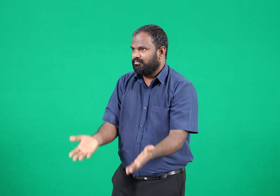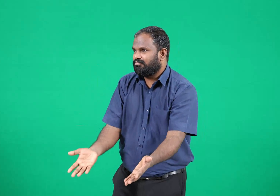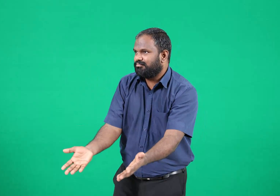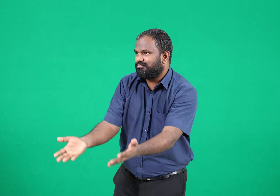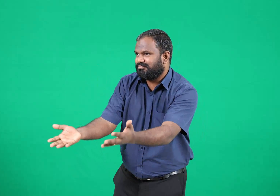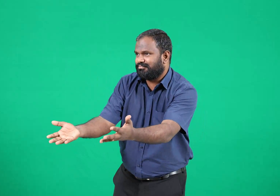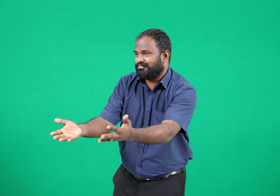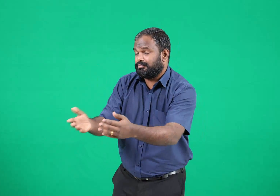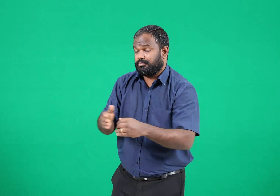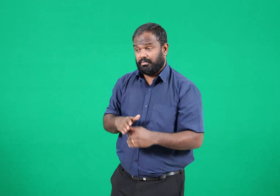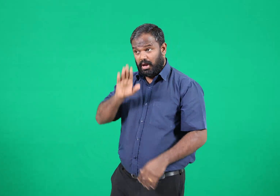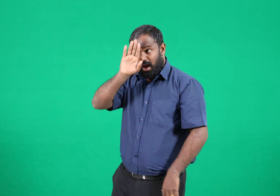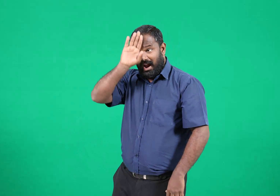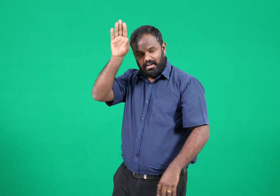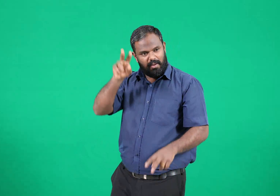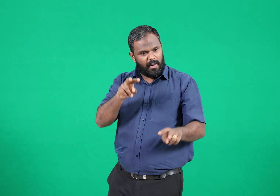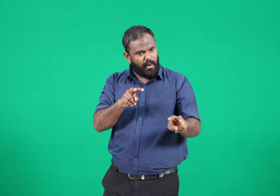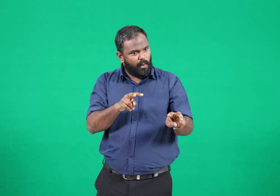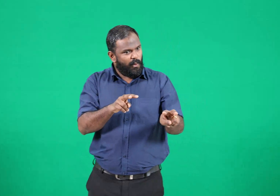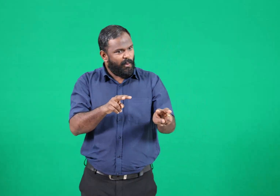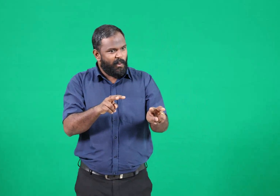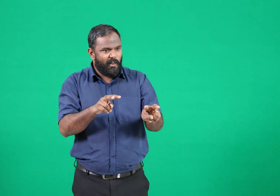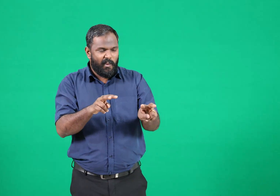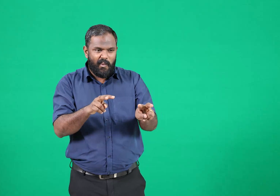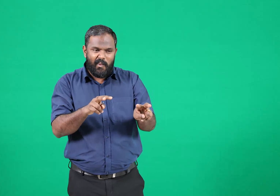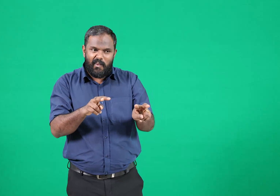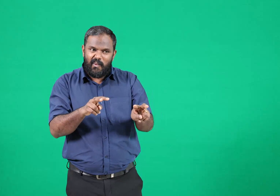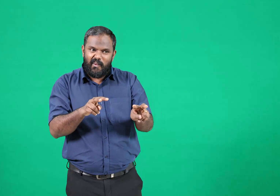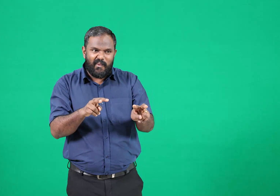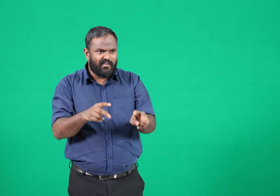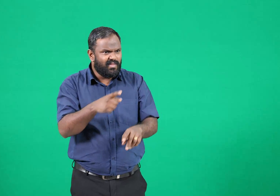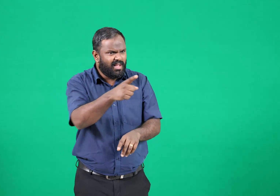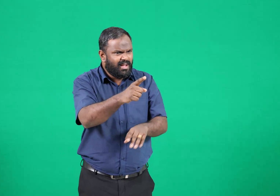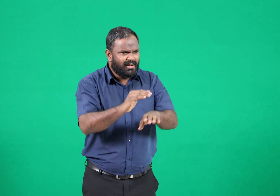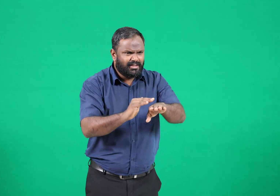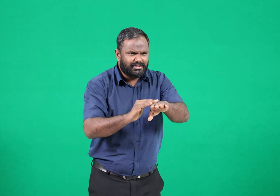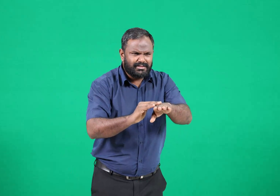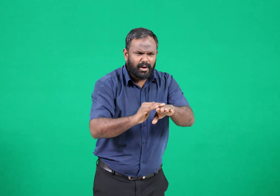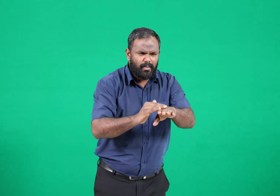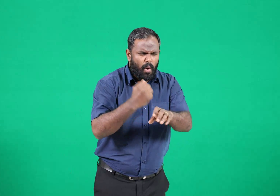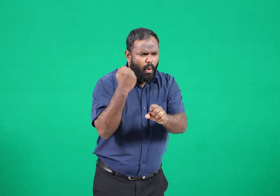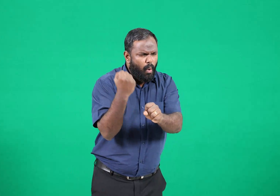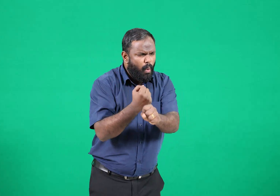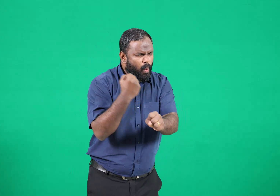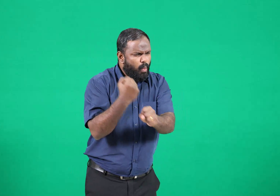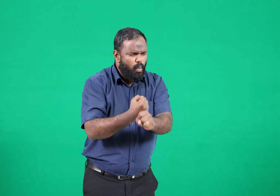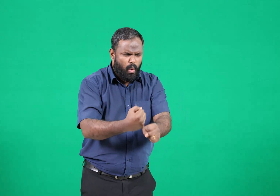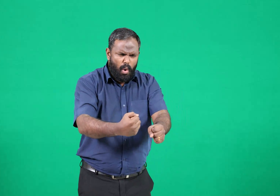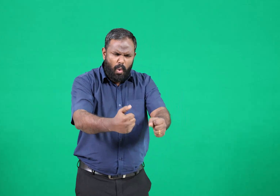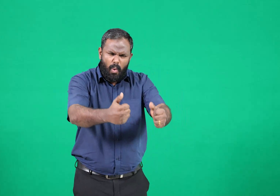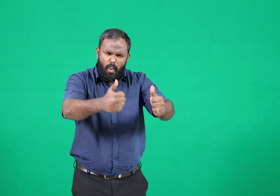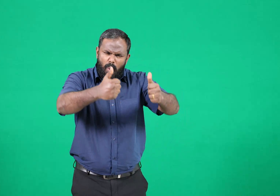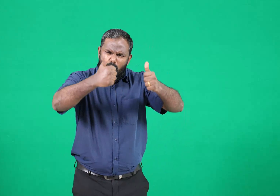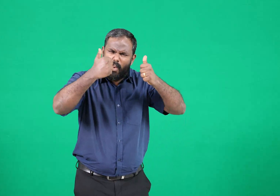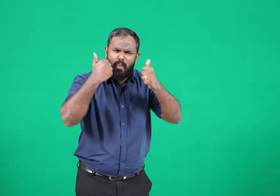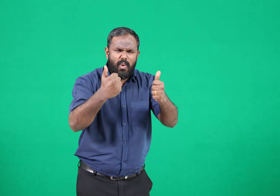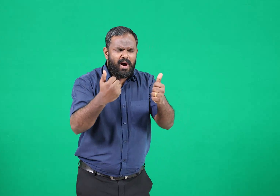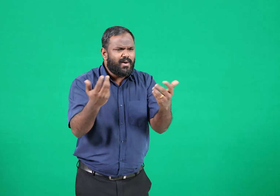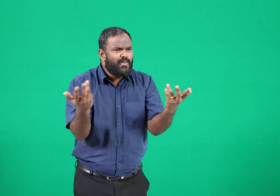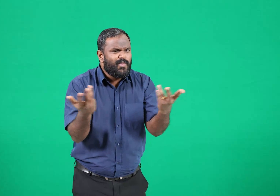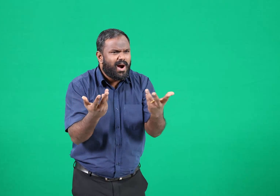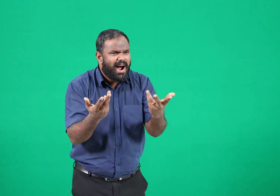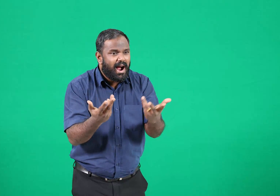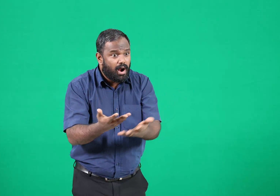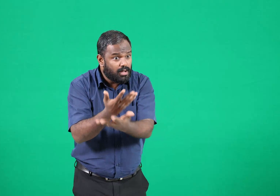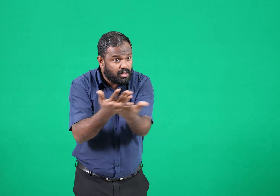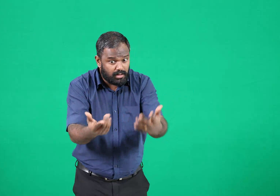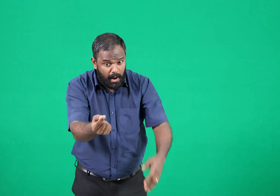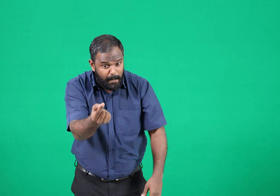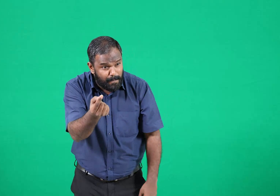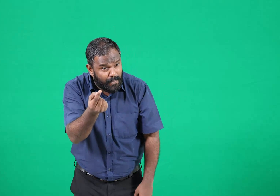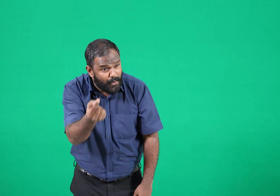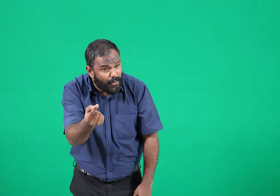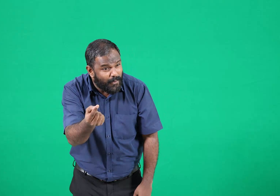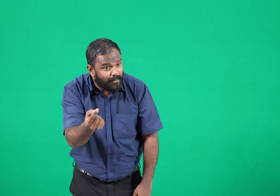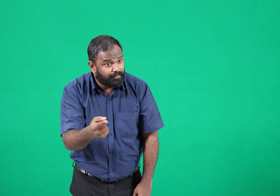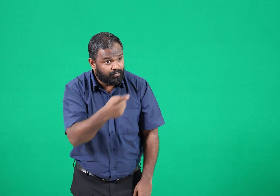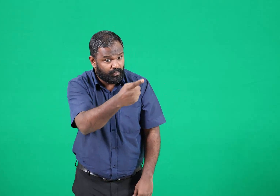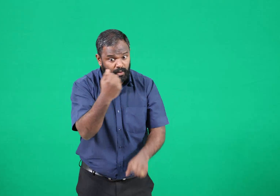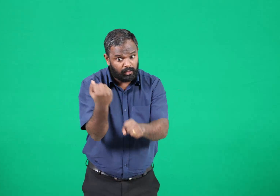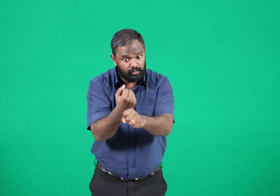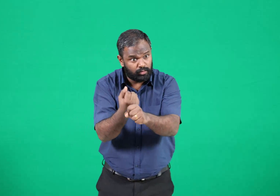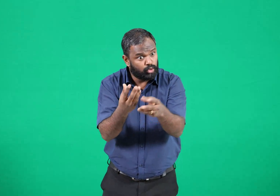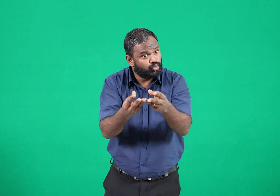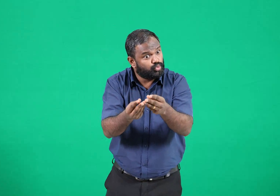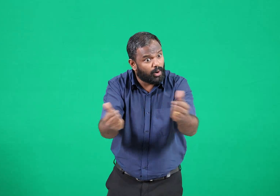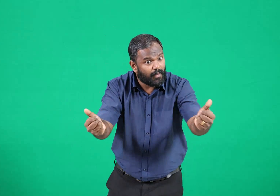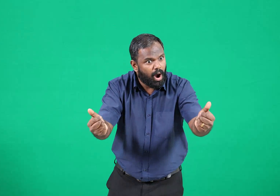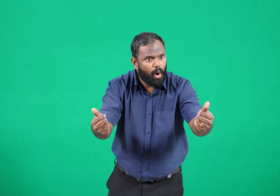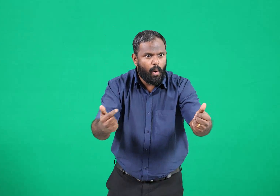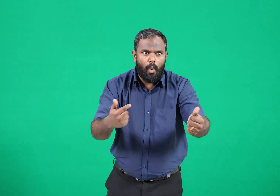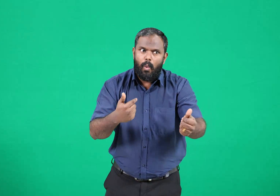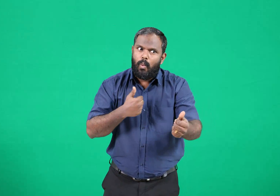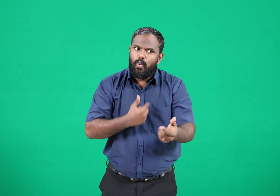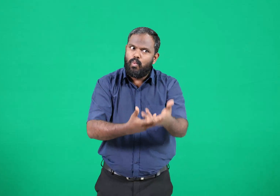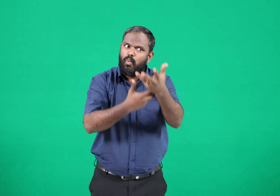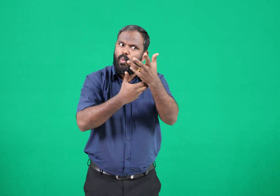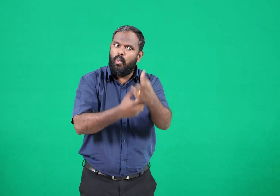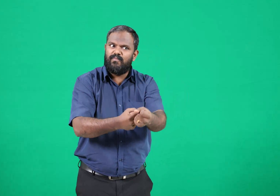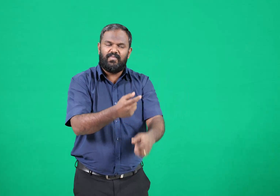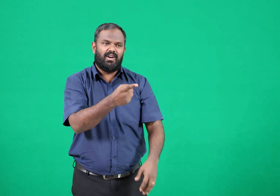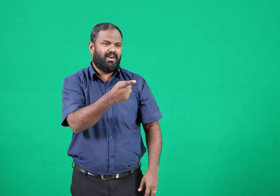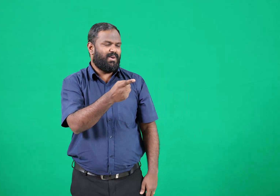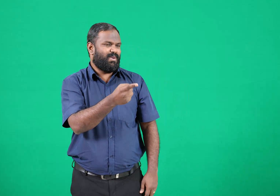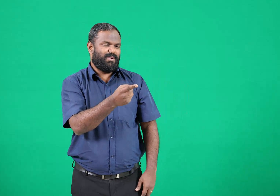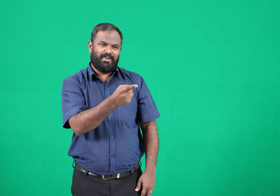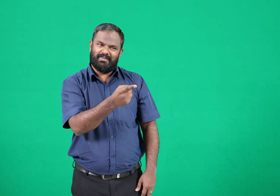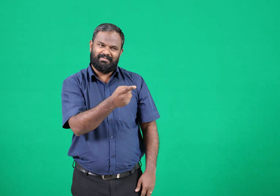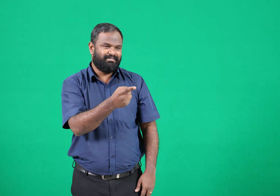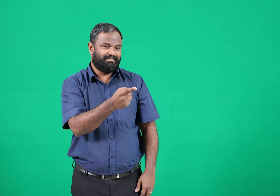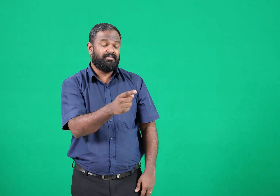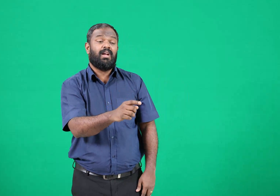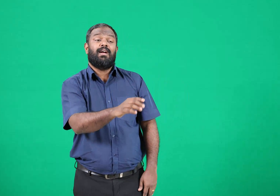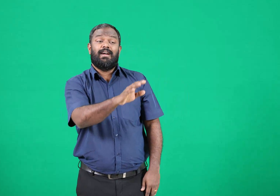His master replied, ' Well done, good servant!